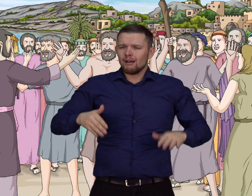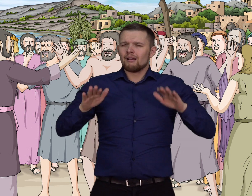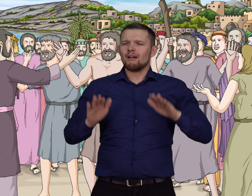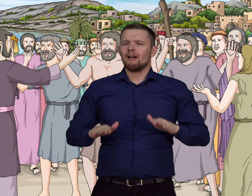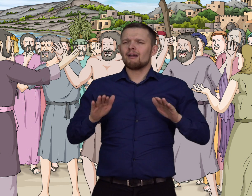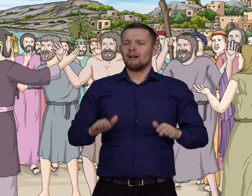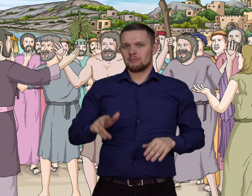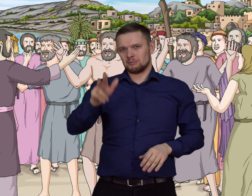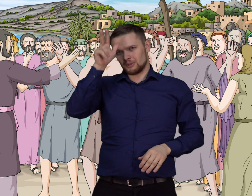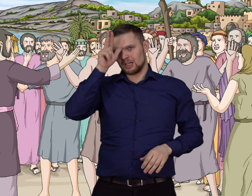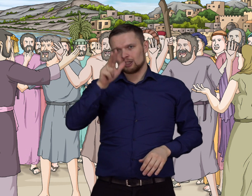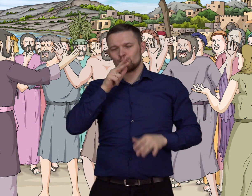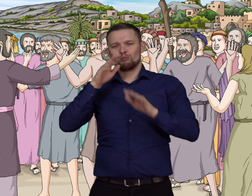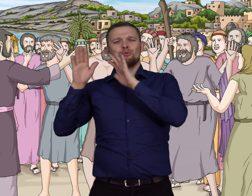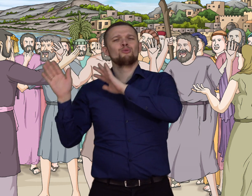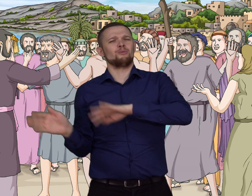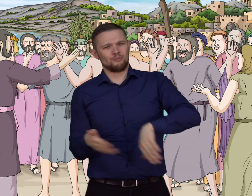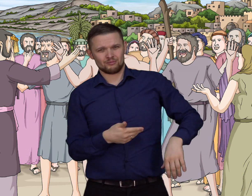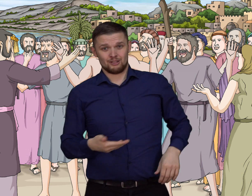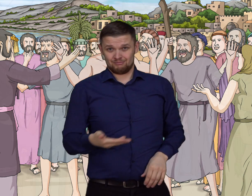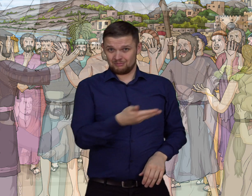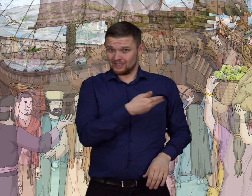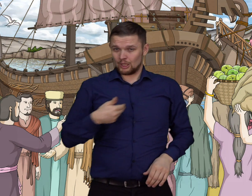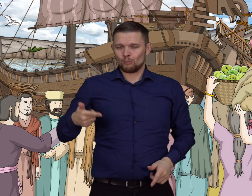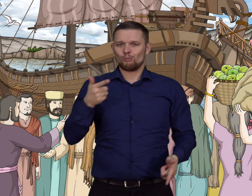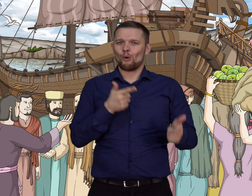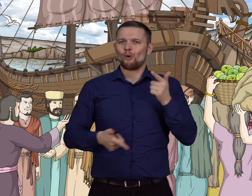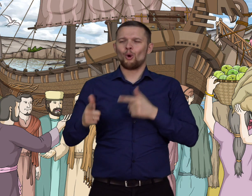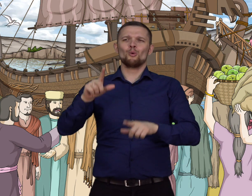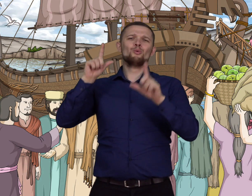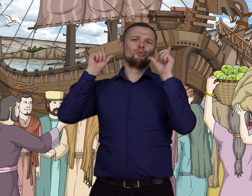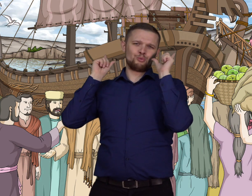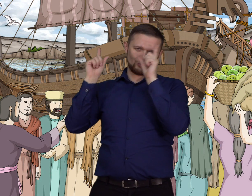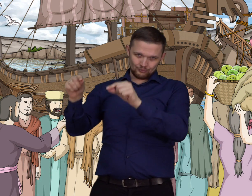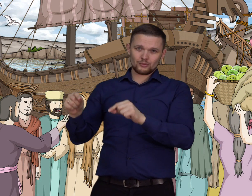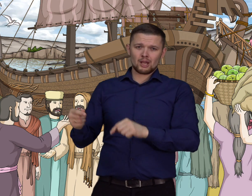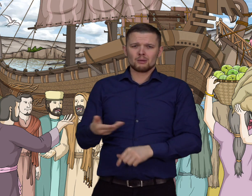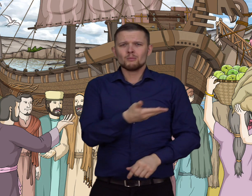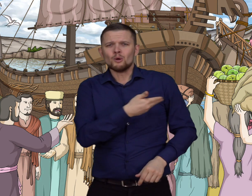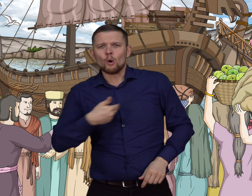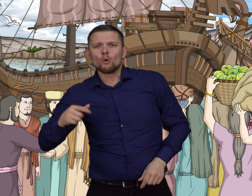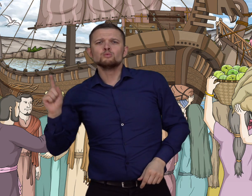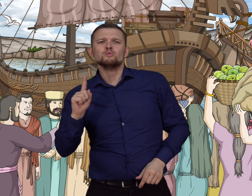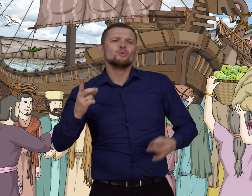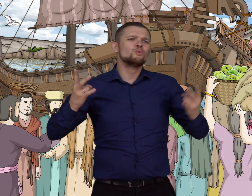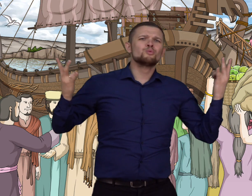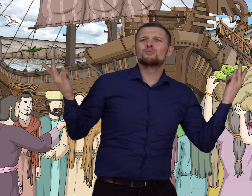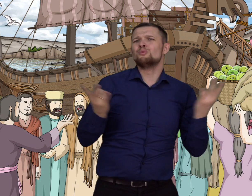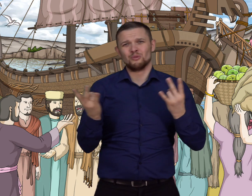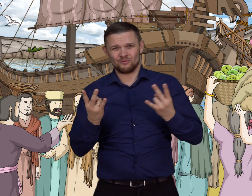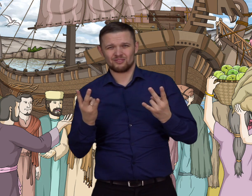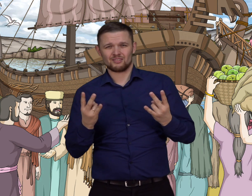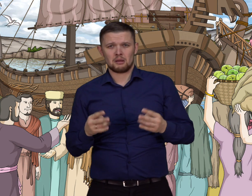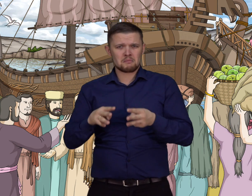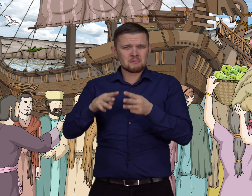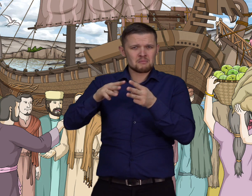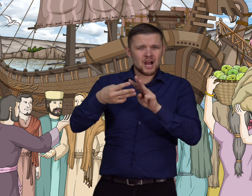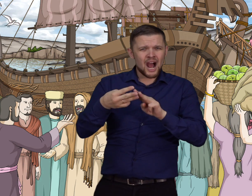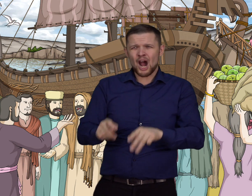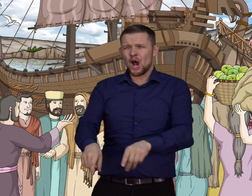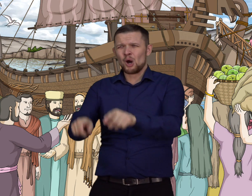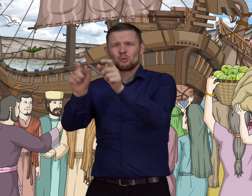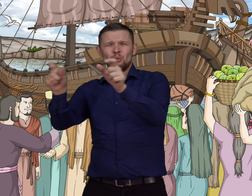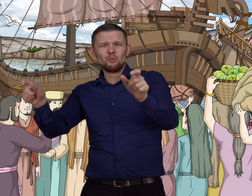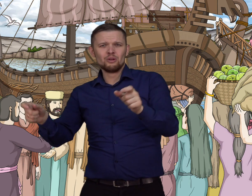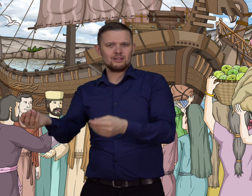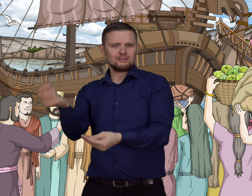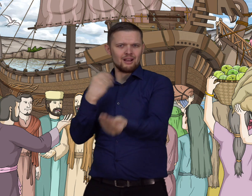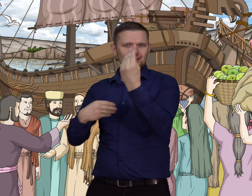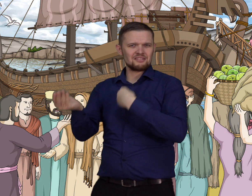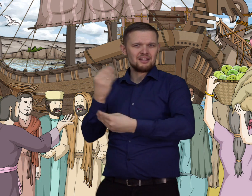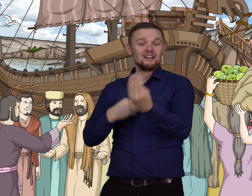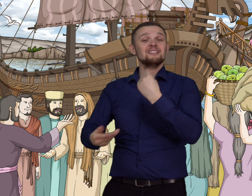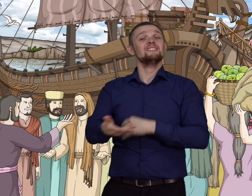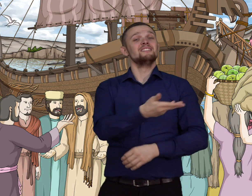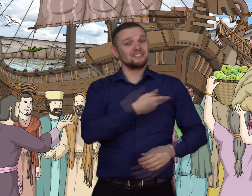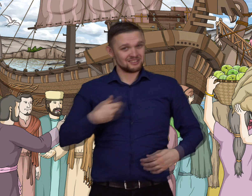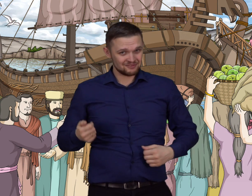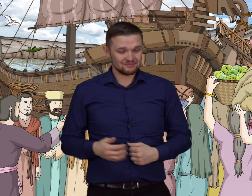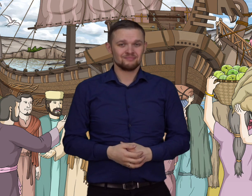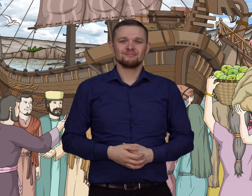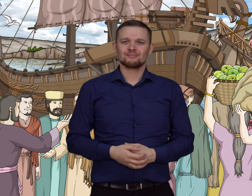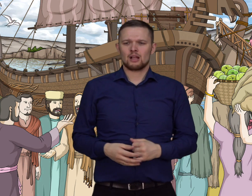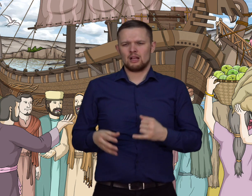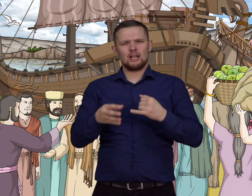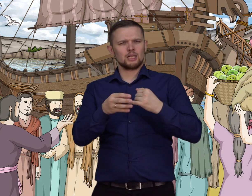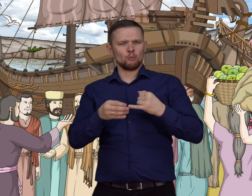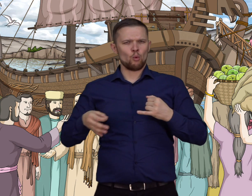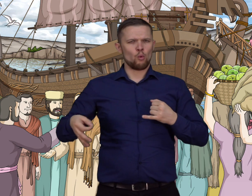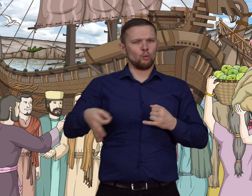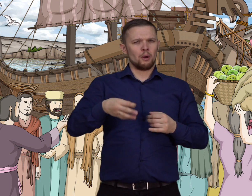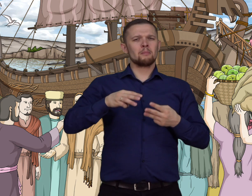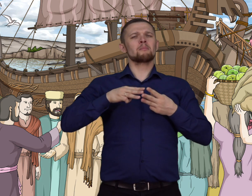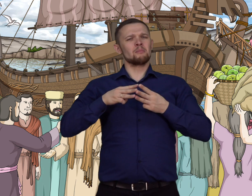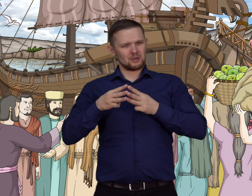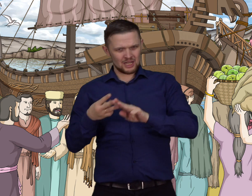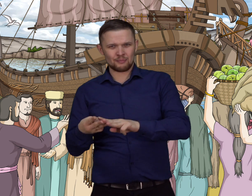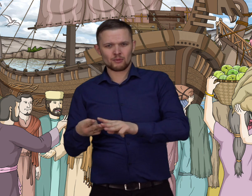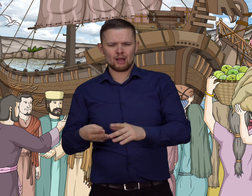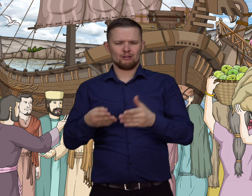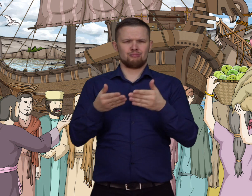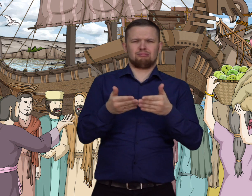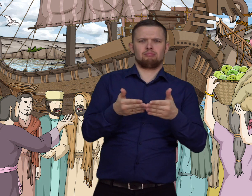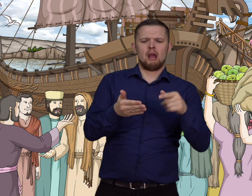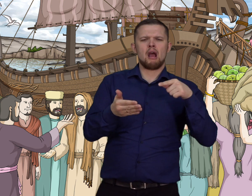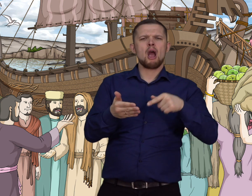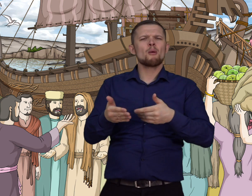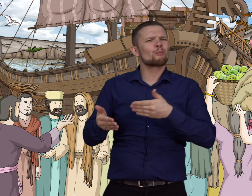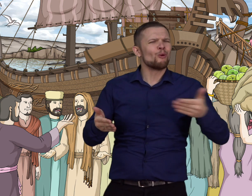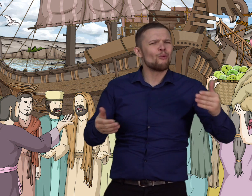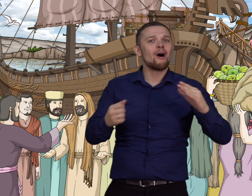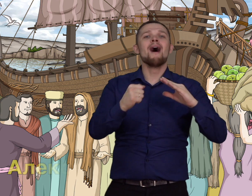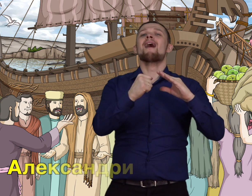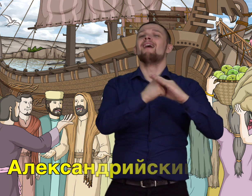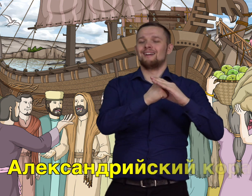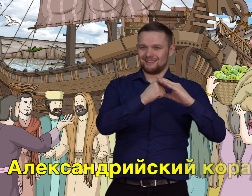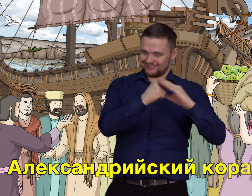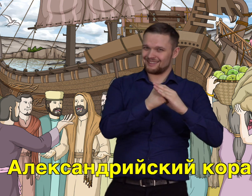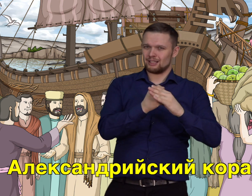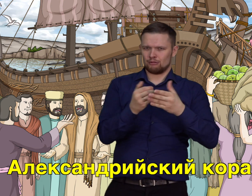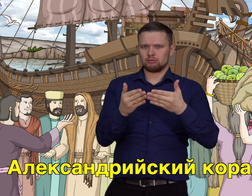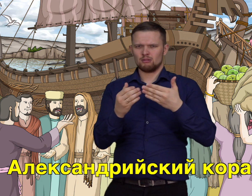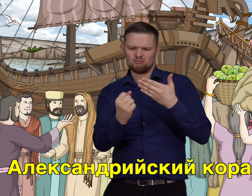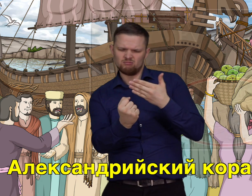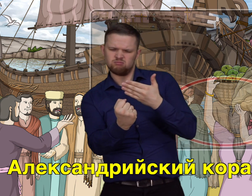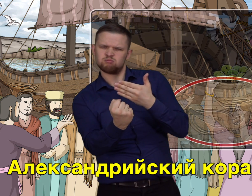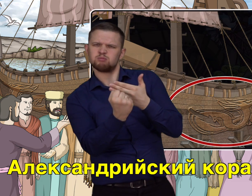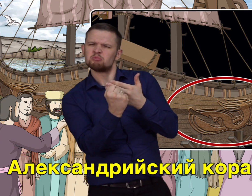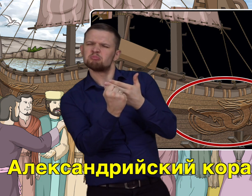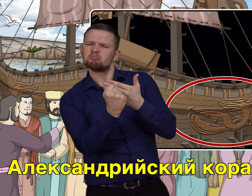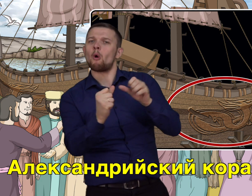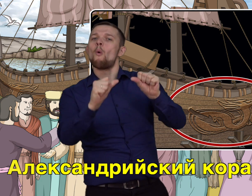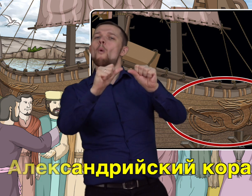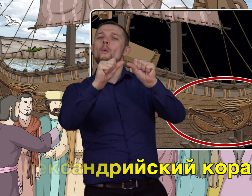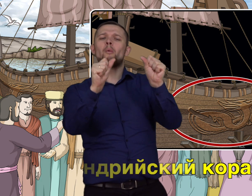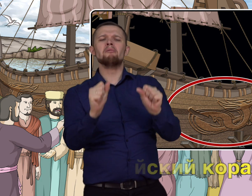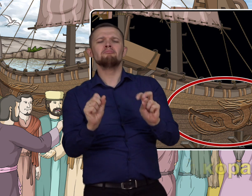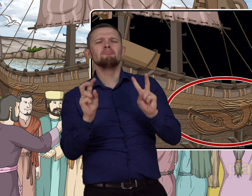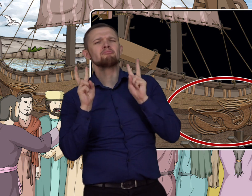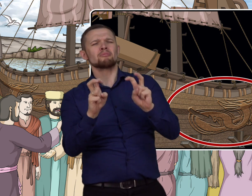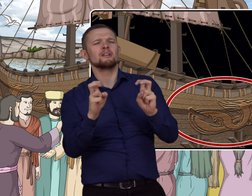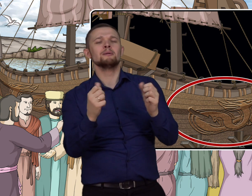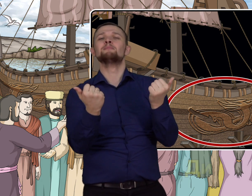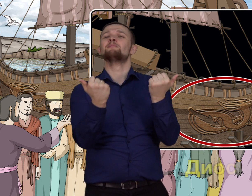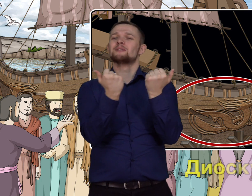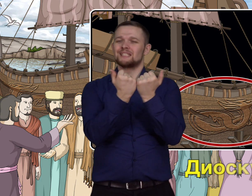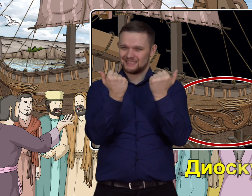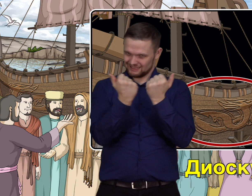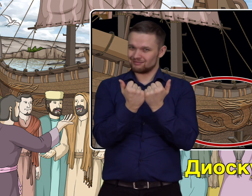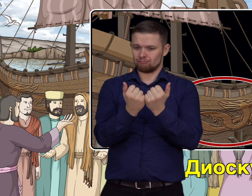The islanders honored us in many ways and supplied our needs when we were ready to sail. After three months we set sail in an Alexandrian ship that had wintered in the island.